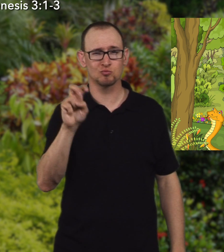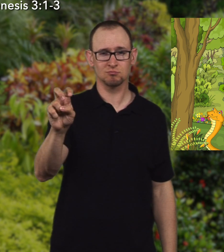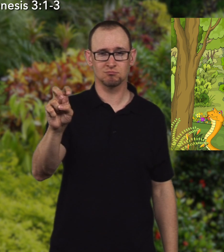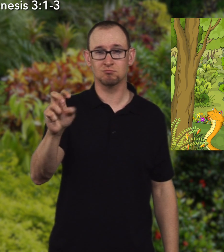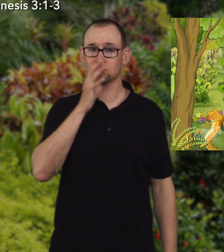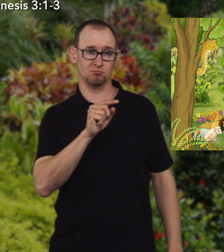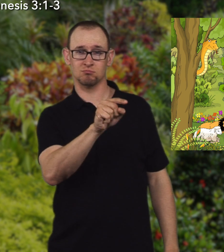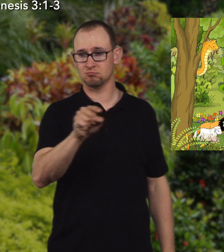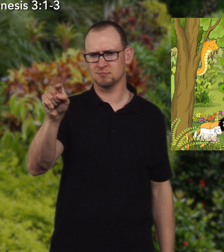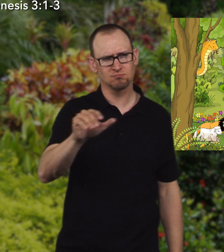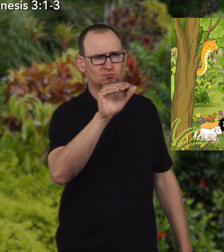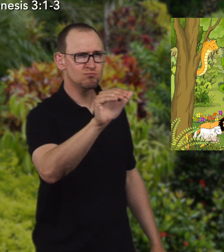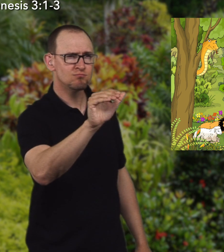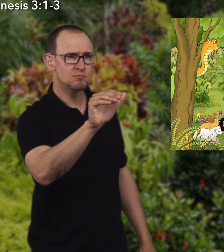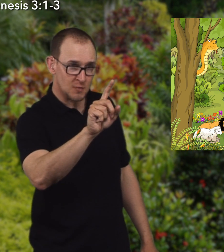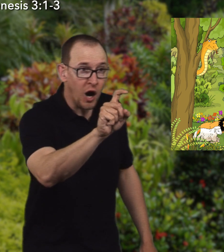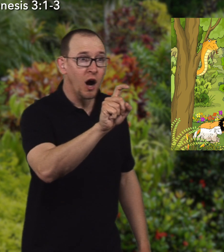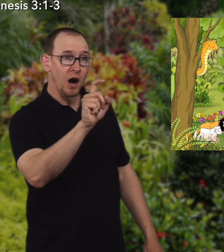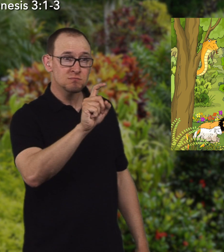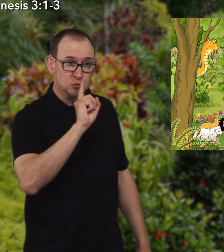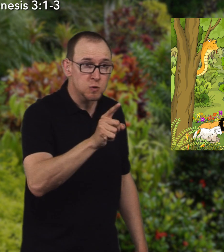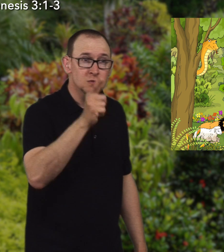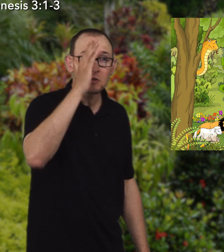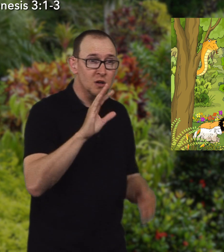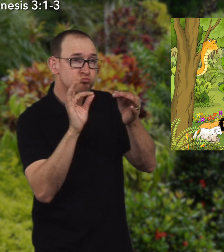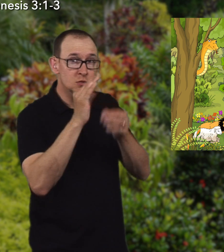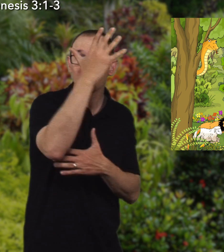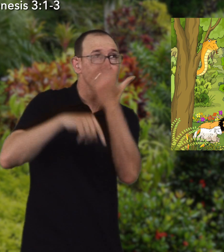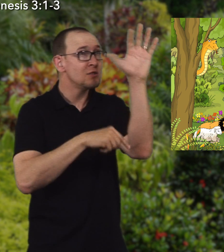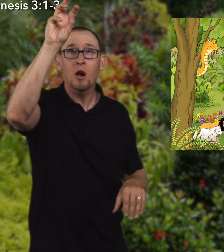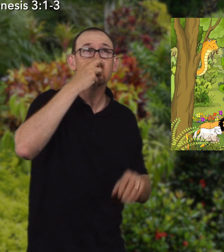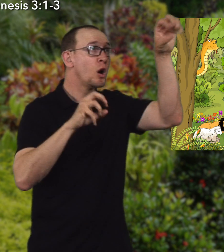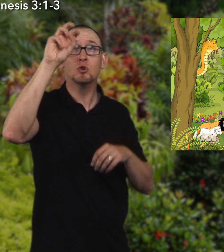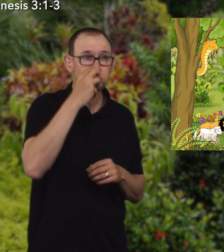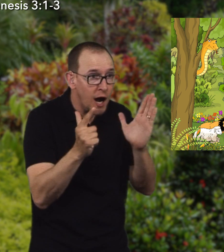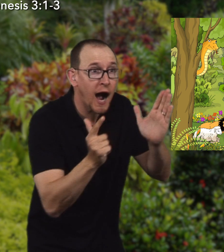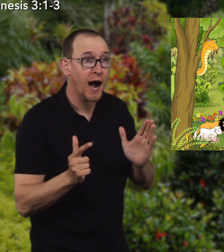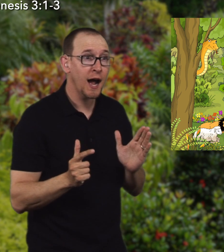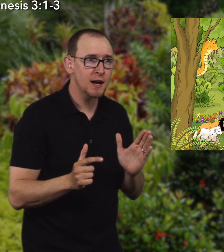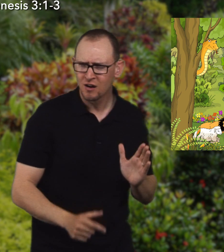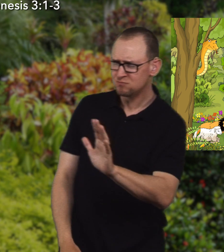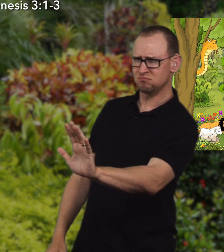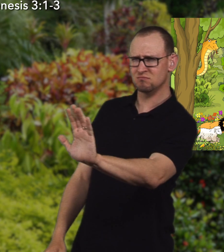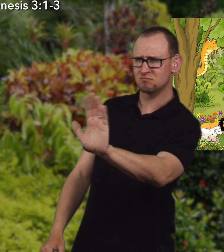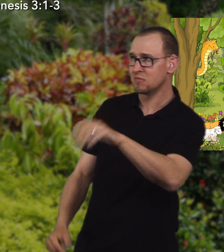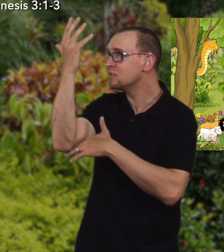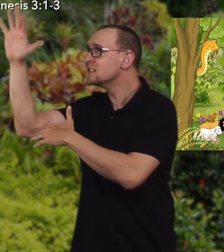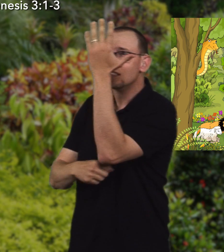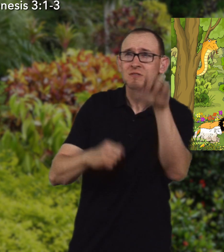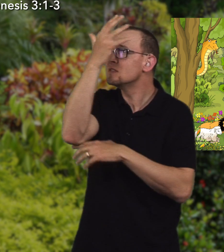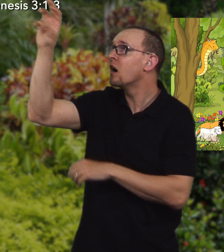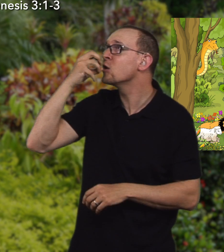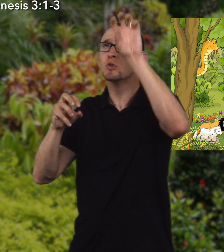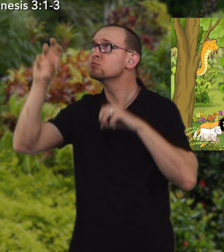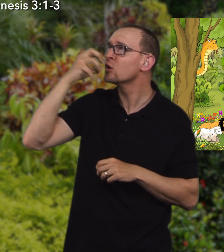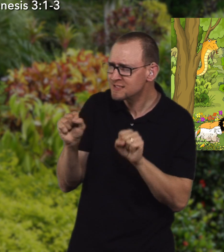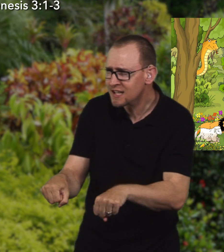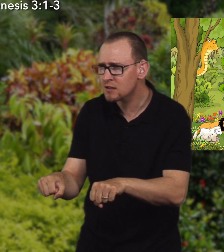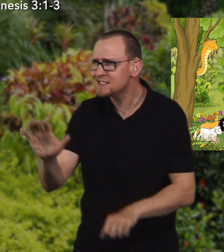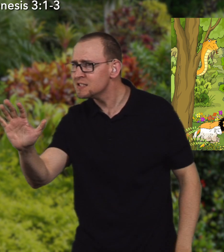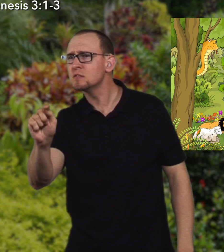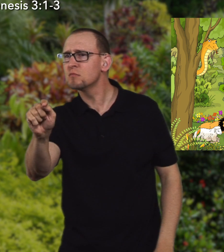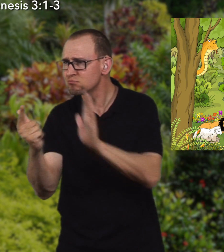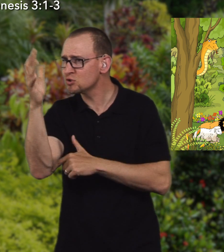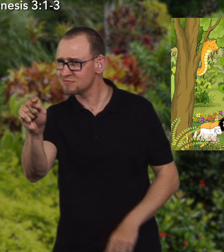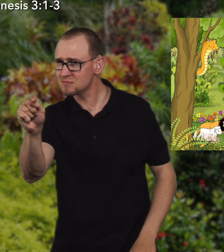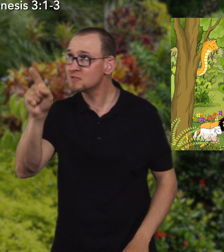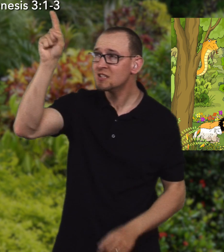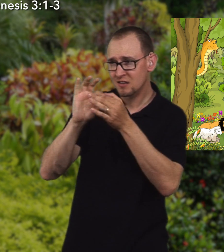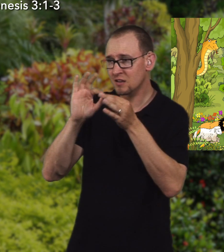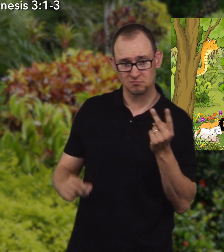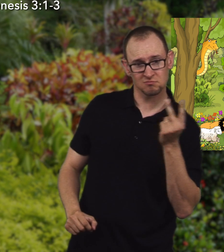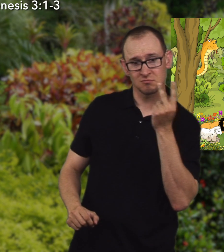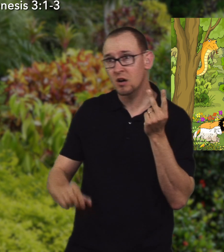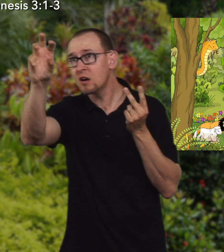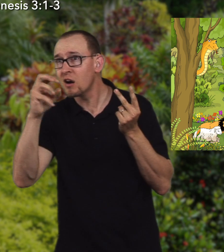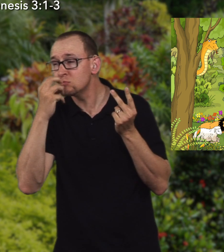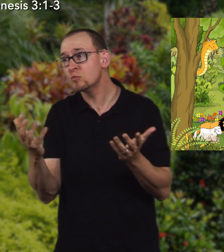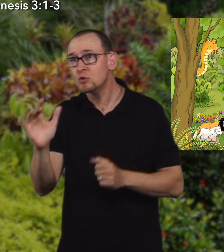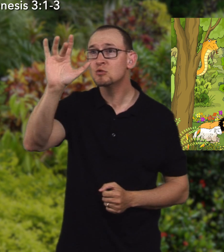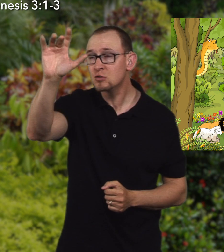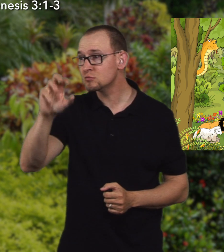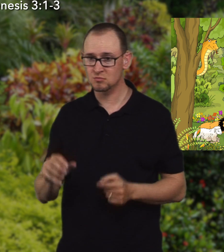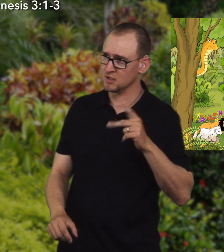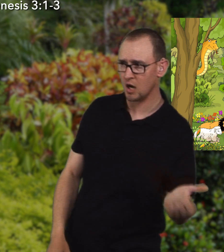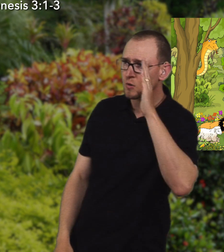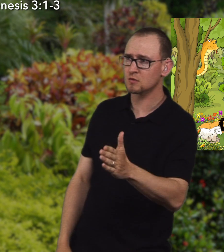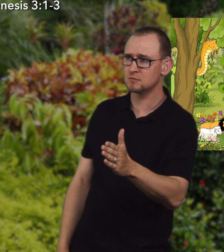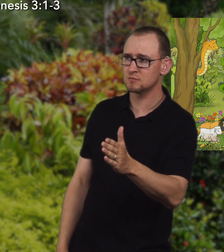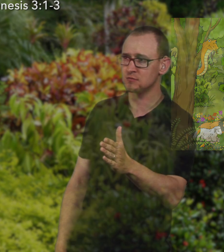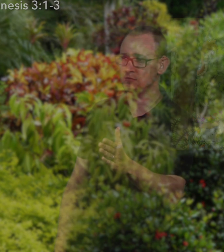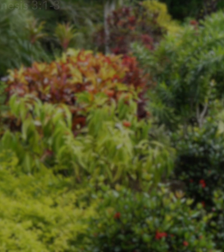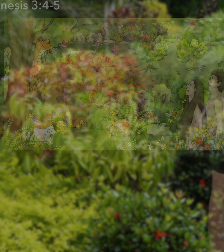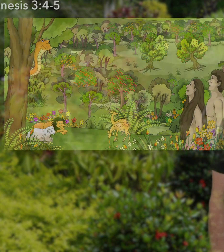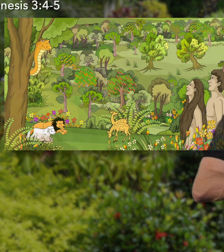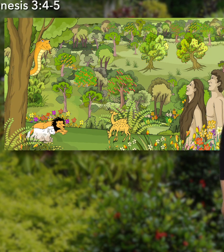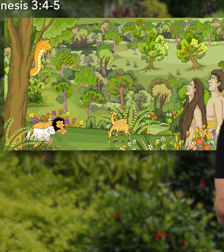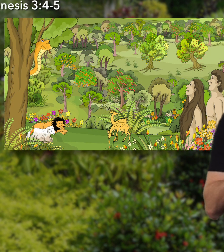And he said to the woman, “Did God really say, ‘You must not eat from any tree in the garden?’” The woman answered the serpent, “We may eat the fruit of the trees of the garden, but about the fruit of the tree in the middle of the garden, God has said, ‘You must not eat of it or touch it, or you will die.’”